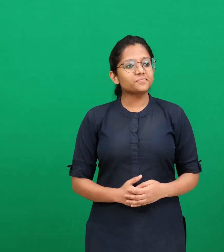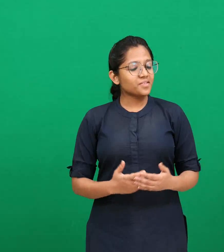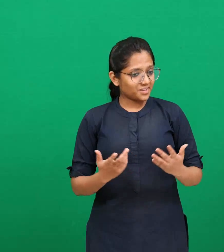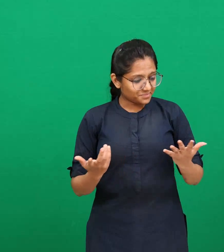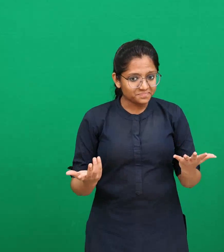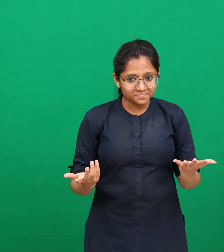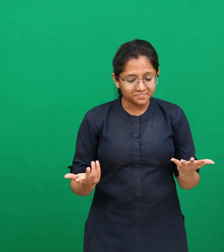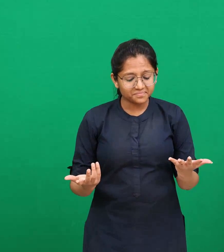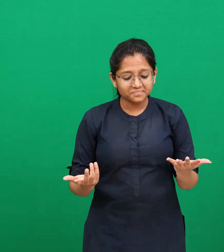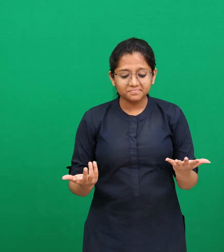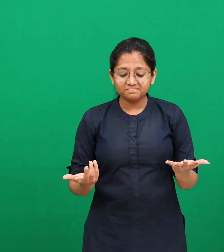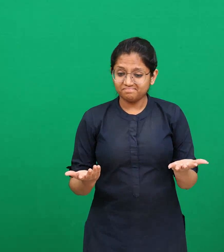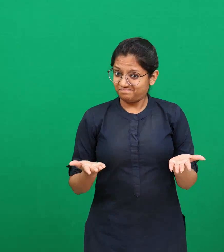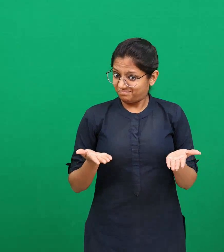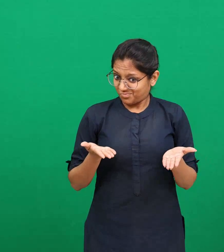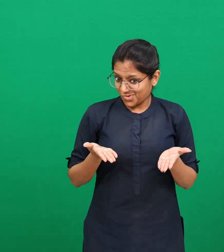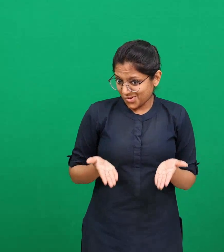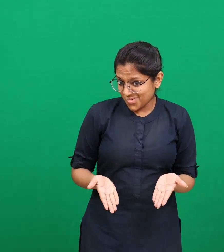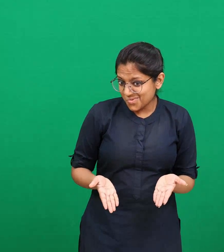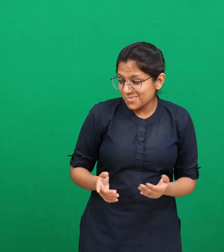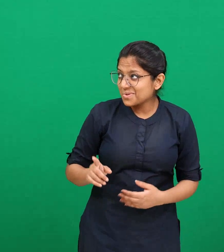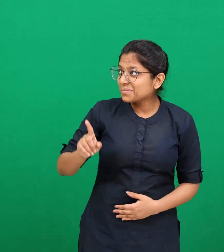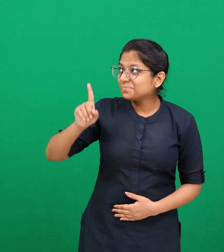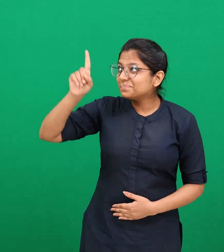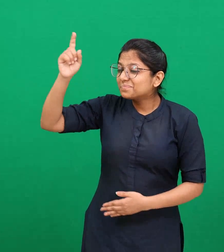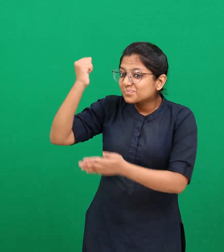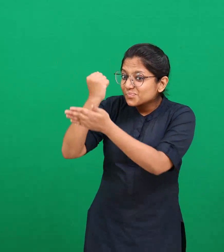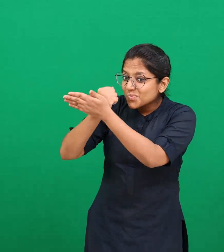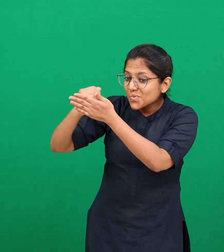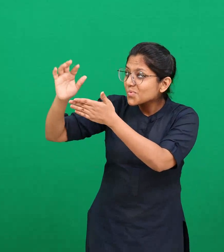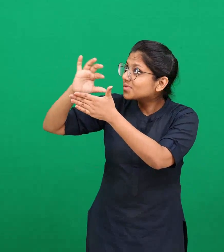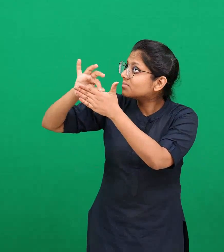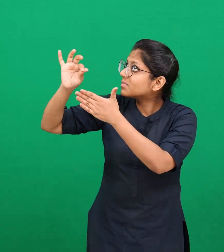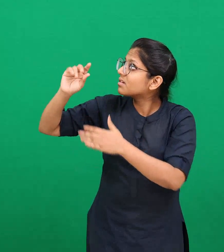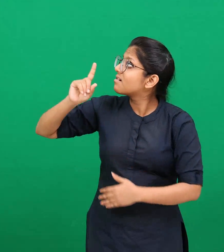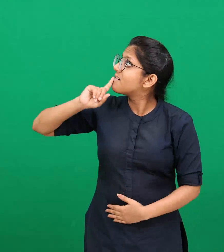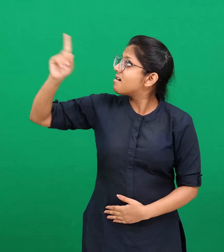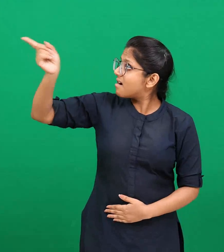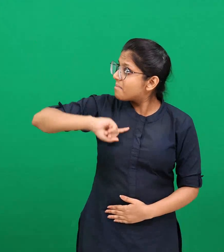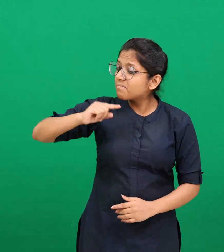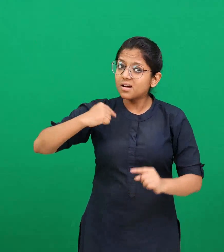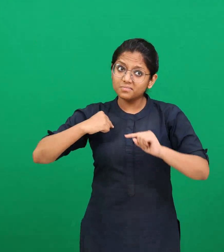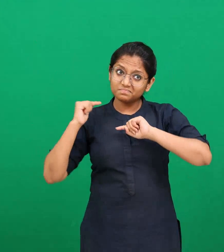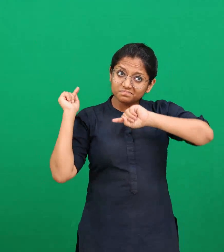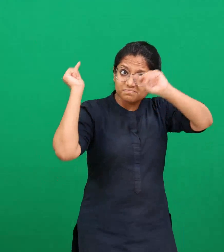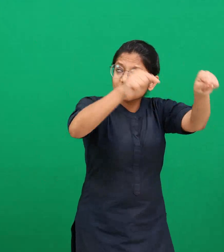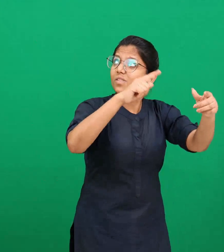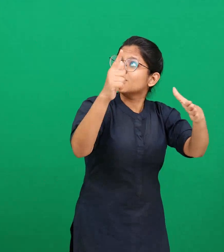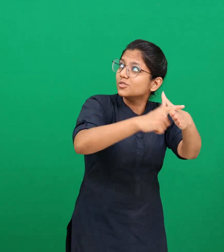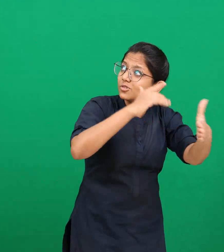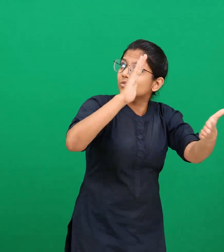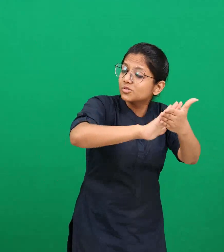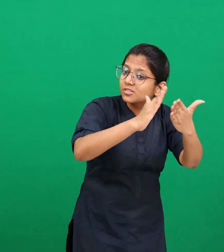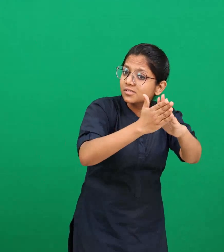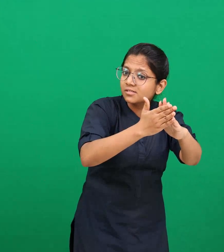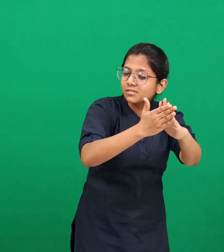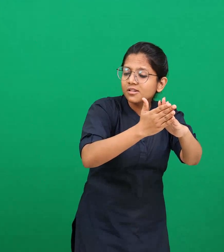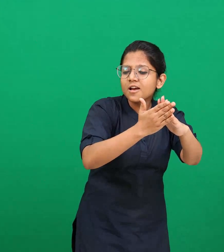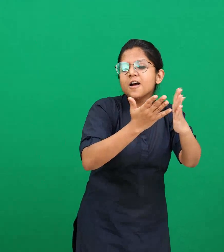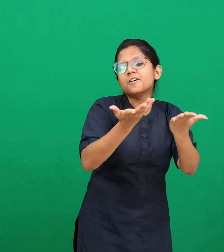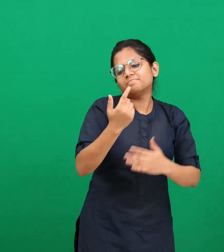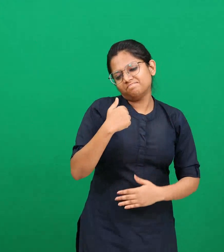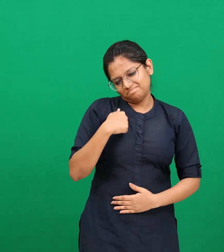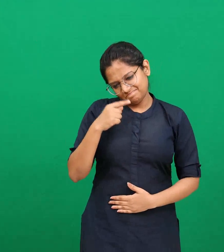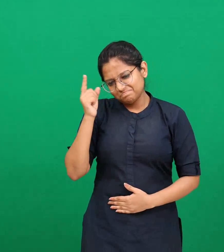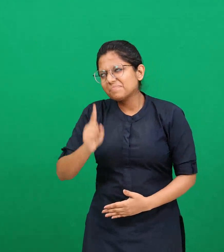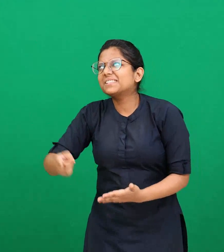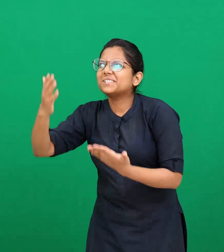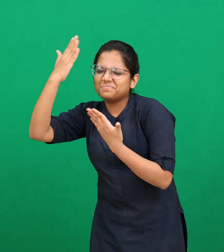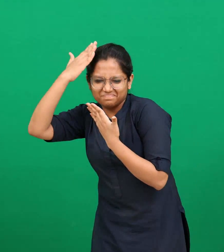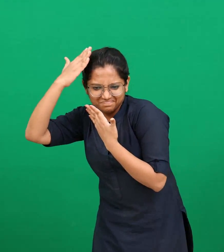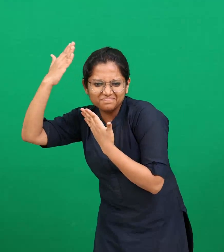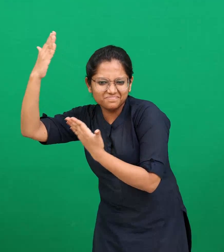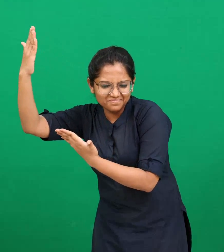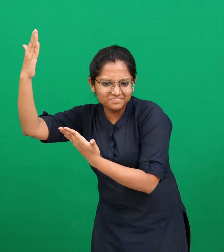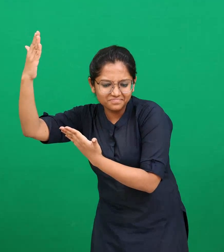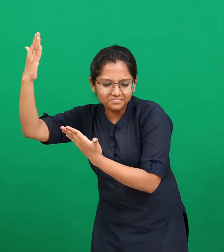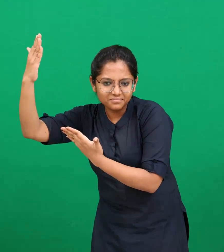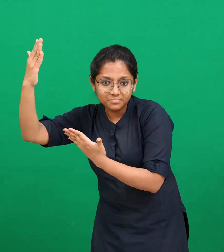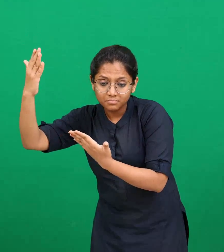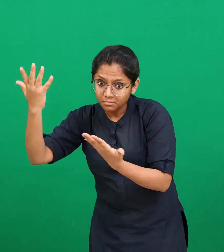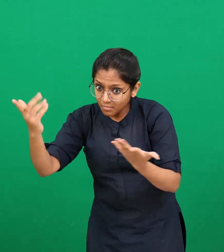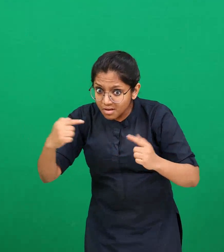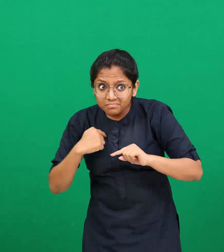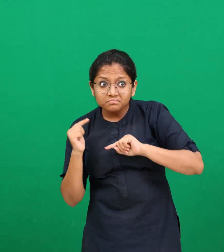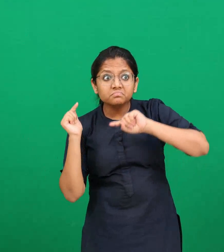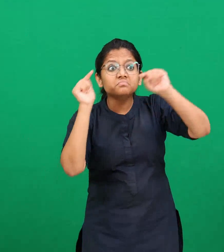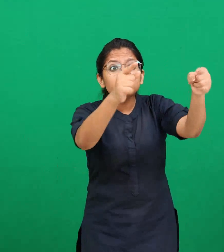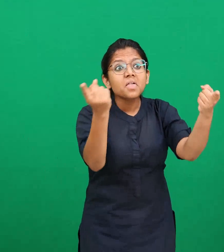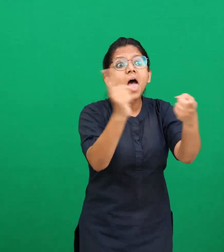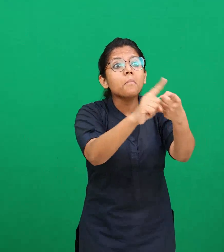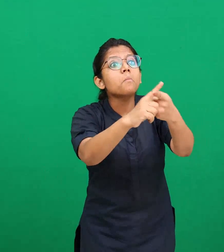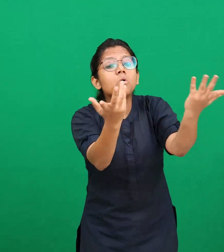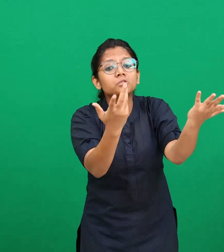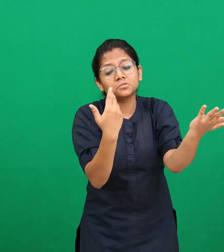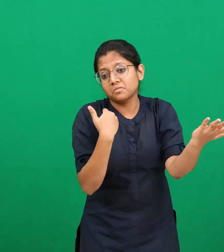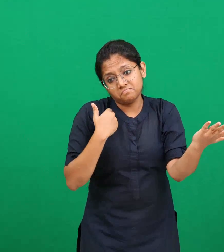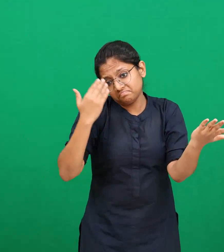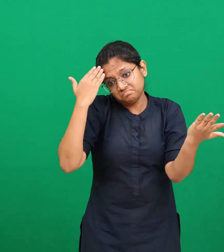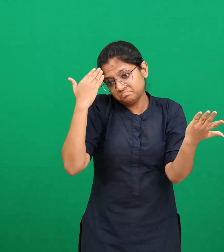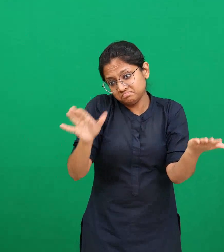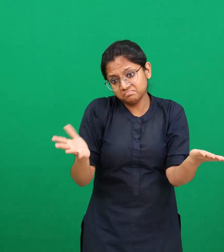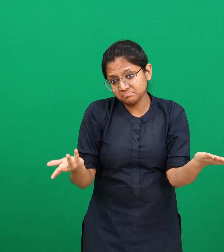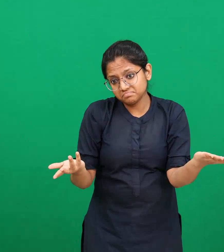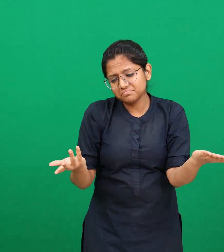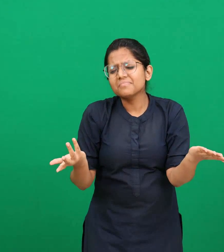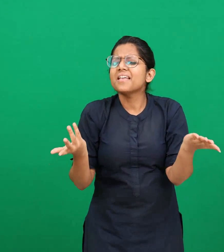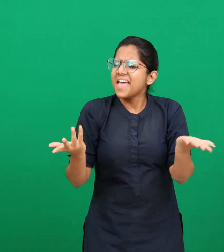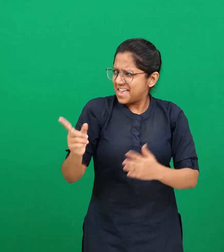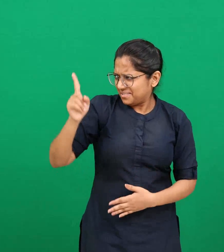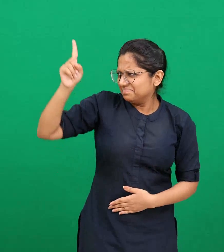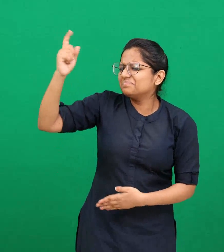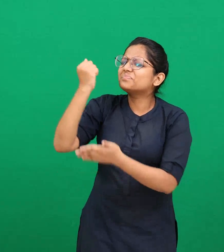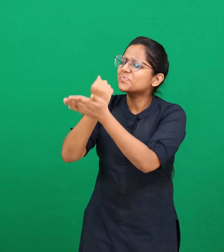And now, compelled by the Spirit, I am going to Jerusalem, not knowing what will happen to me there.